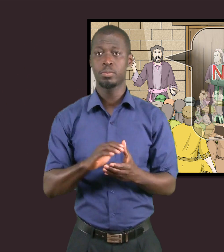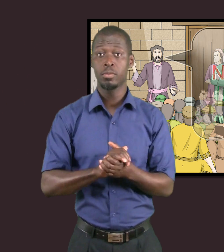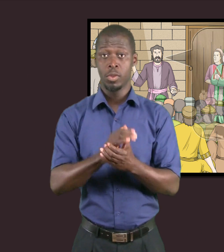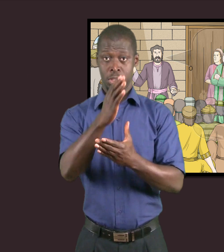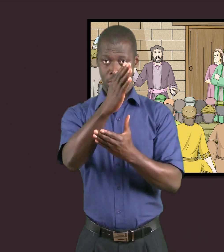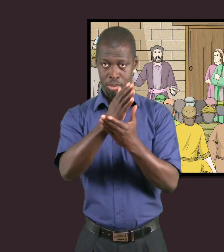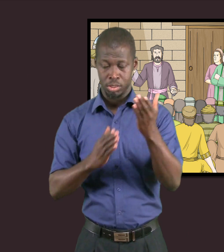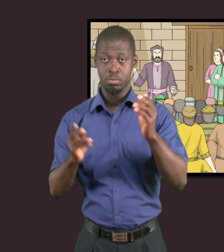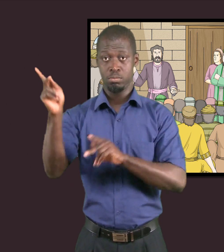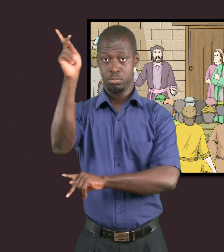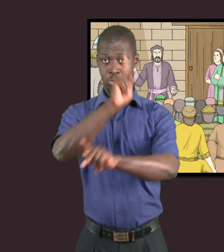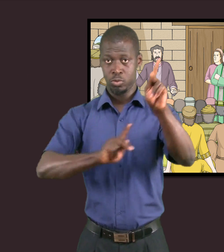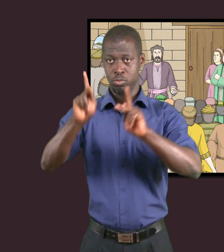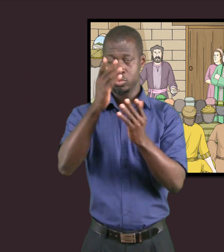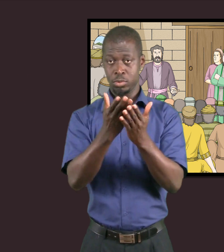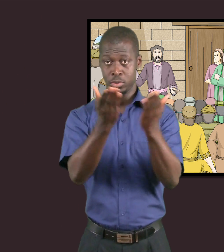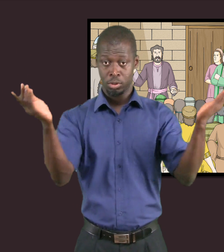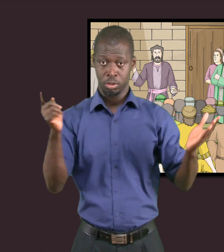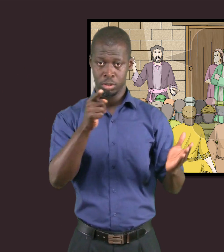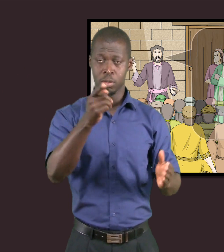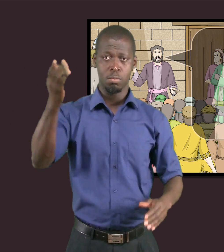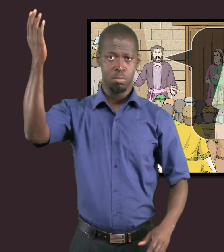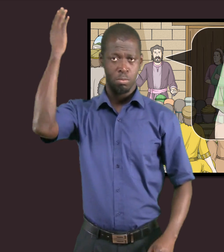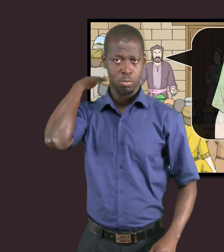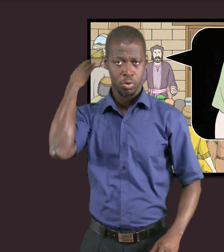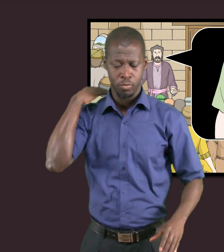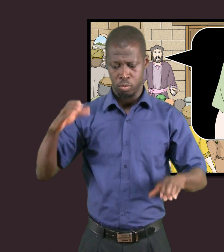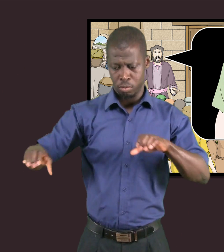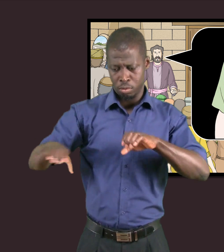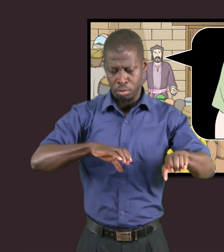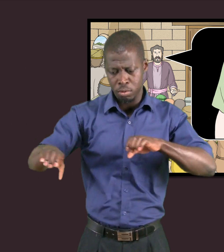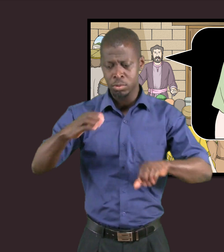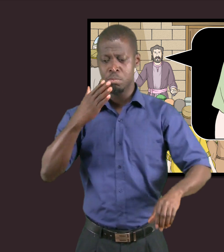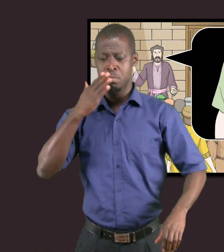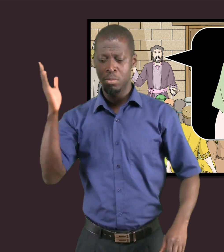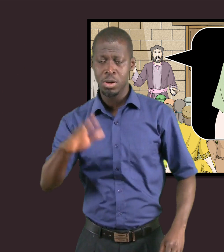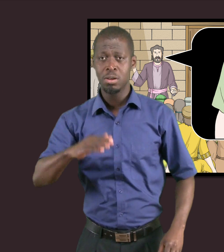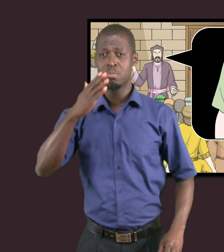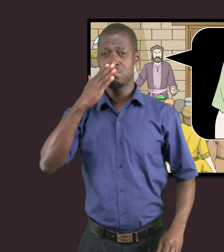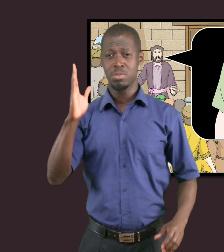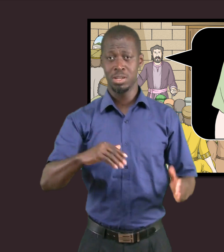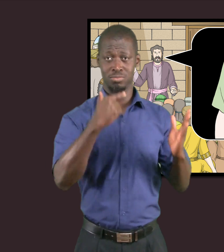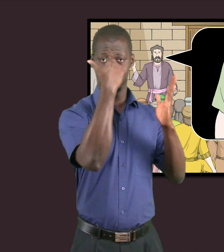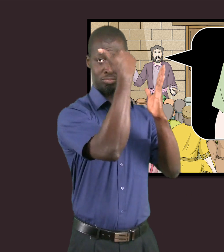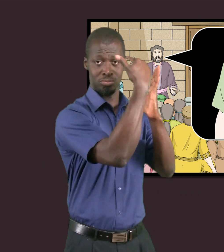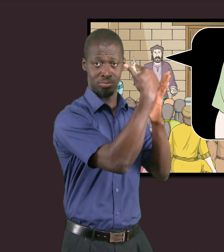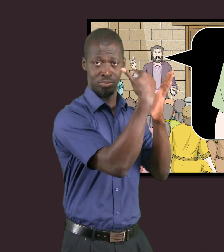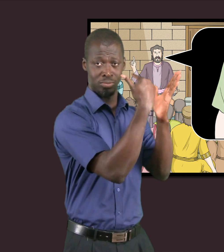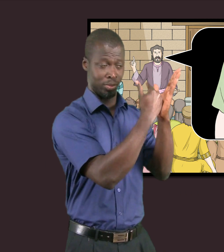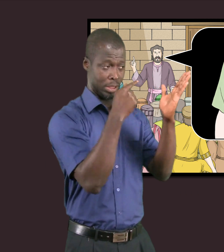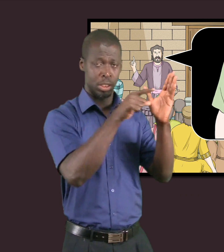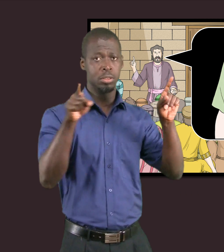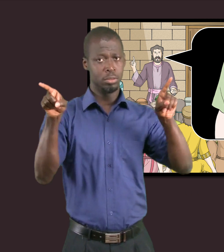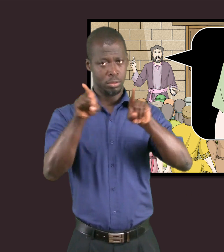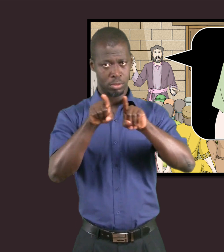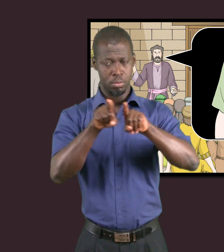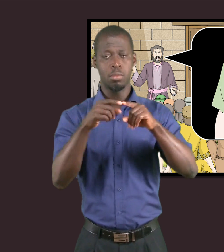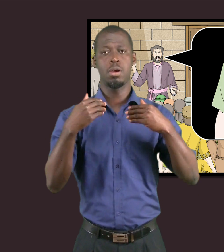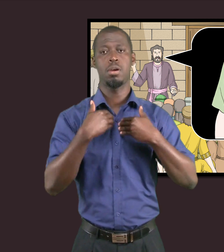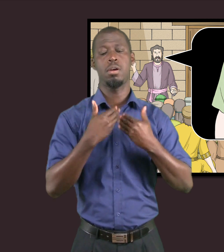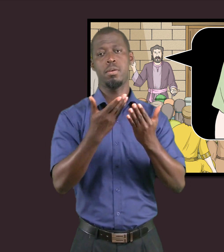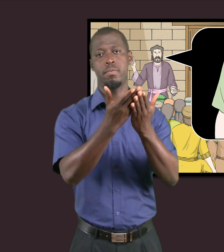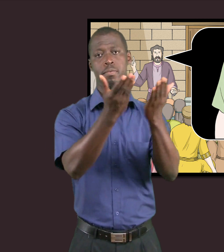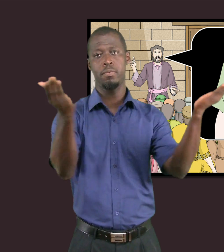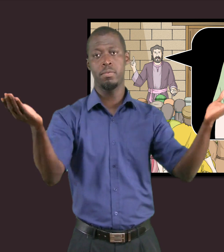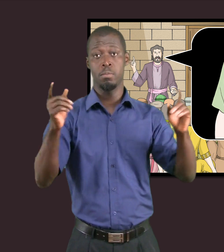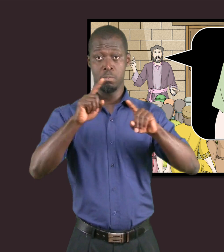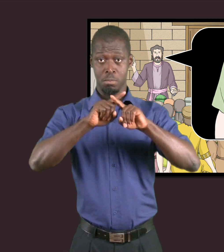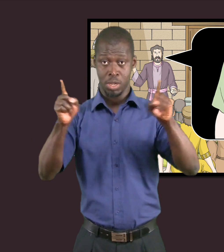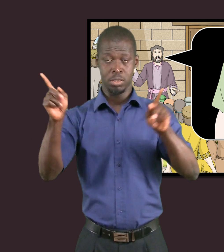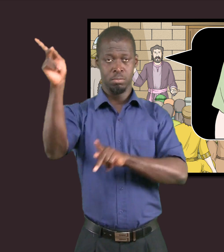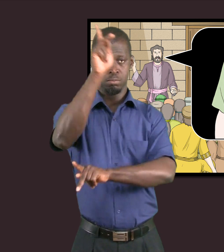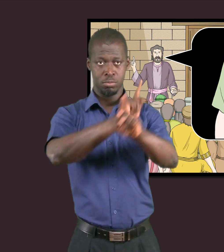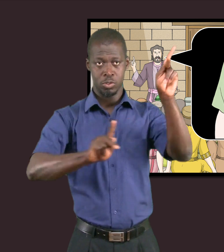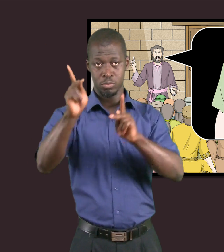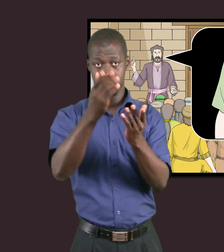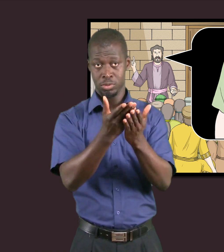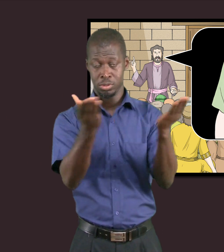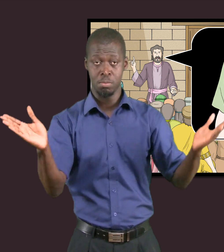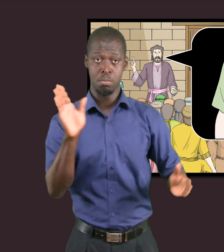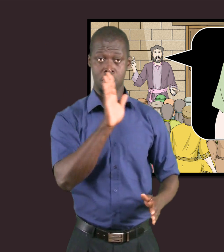And that is what some of you were.